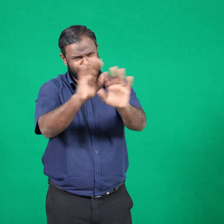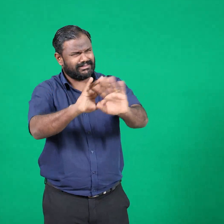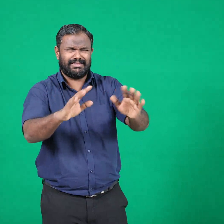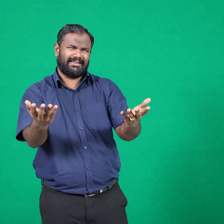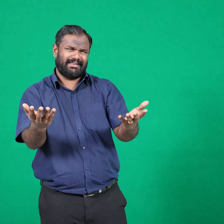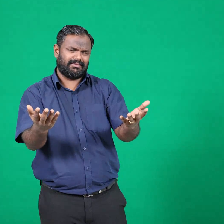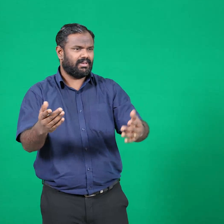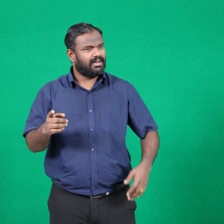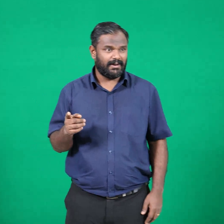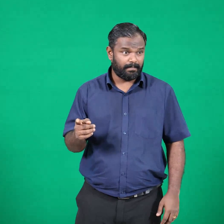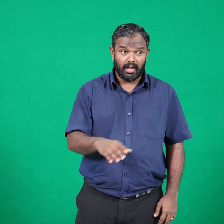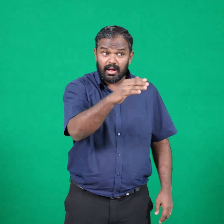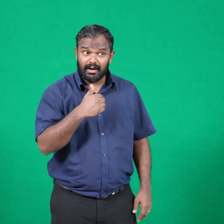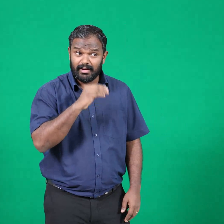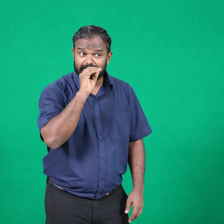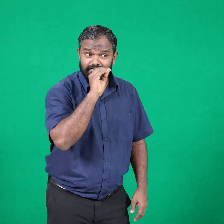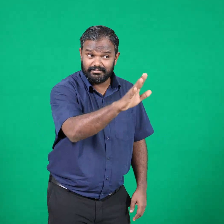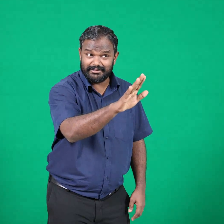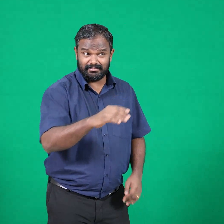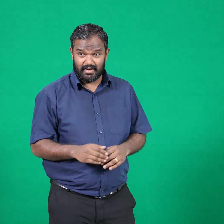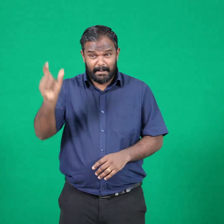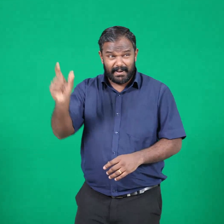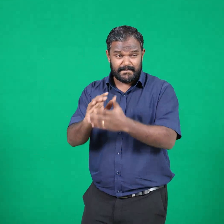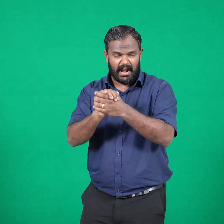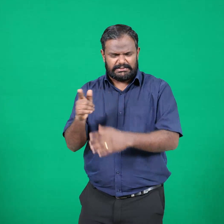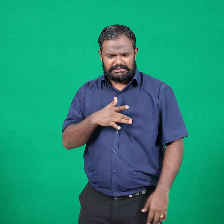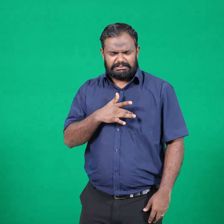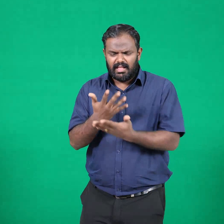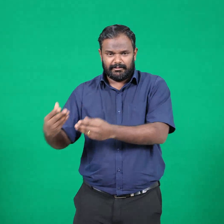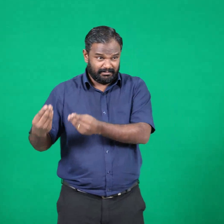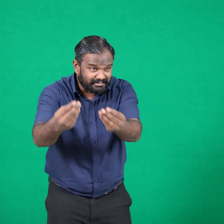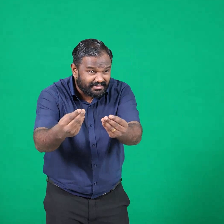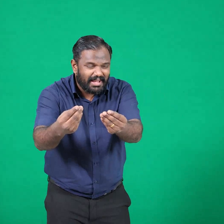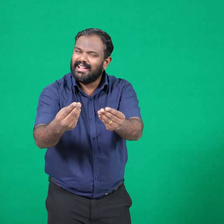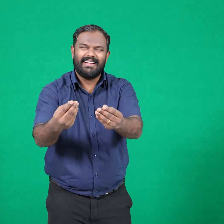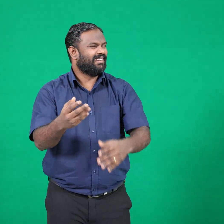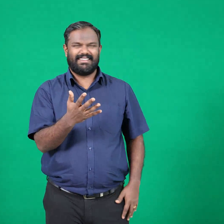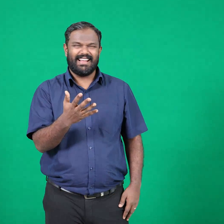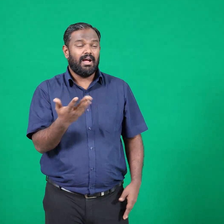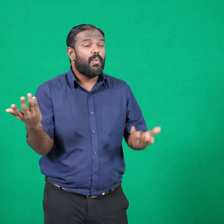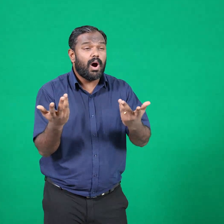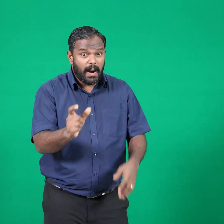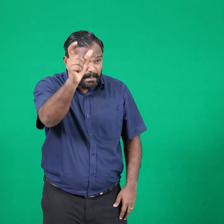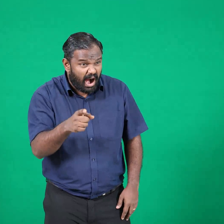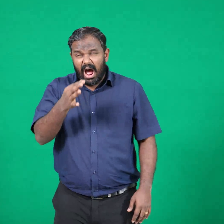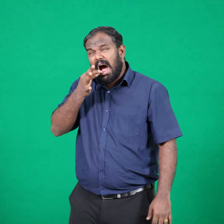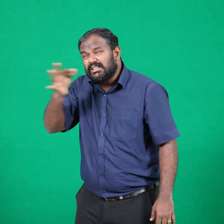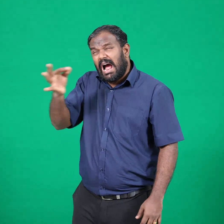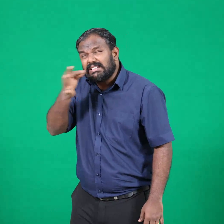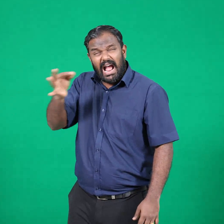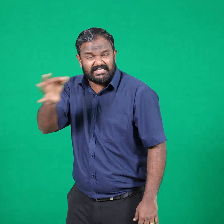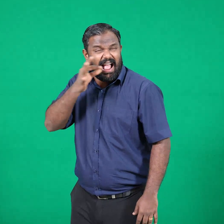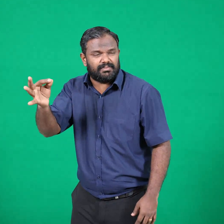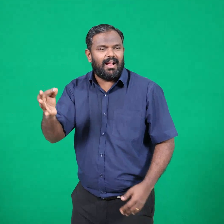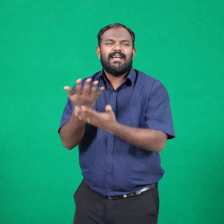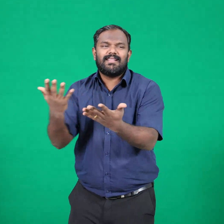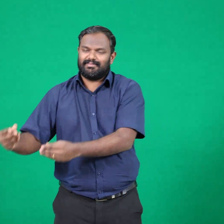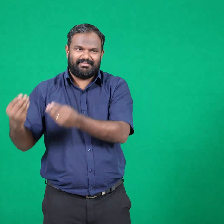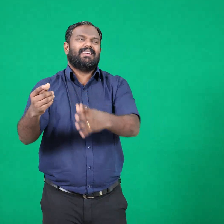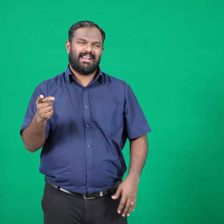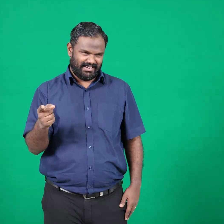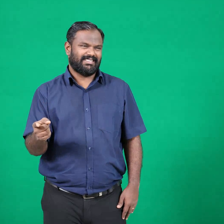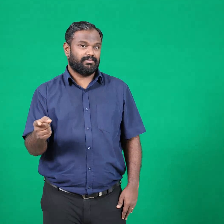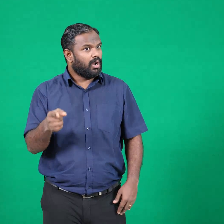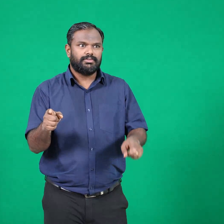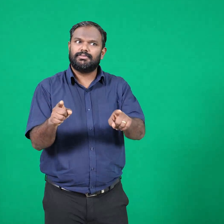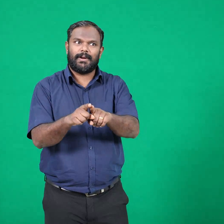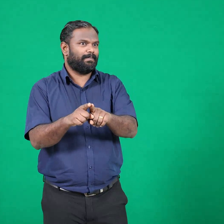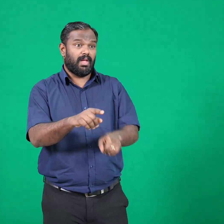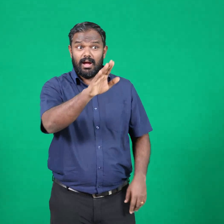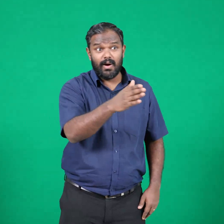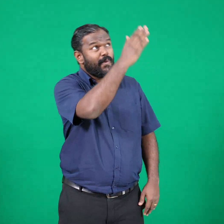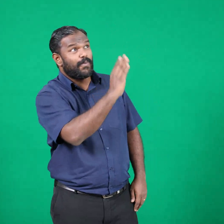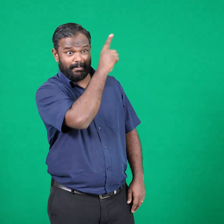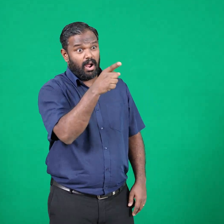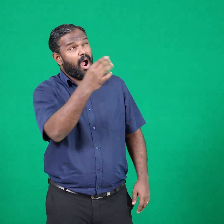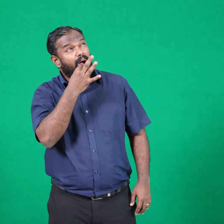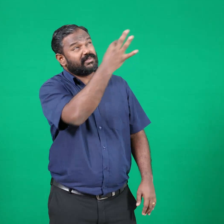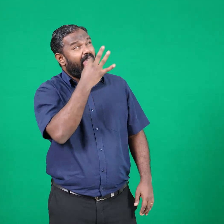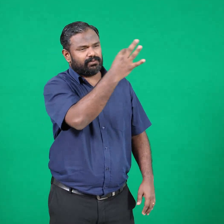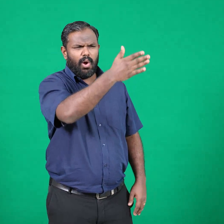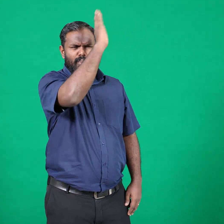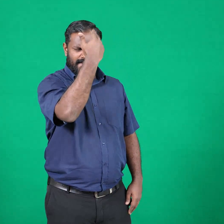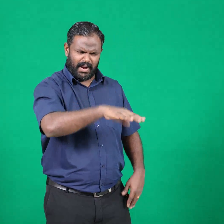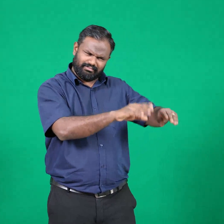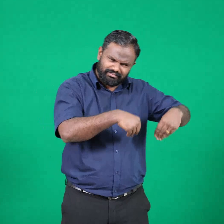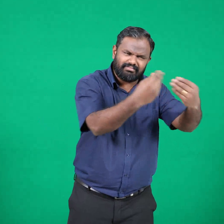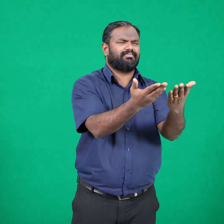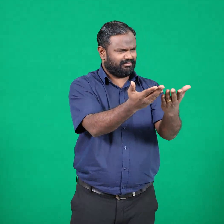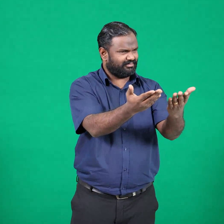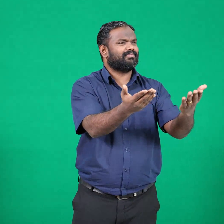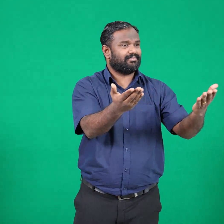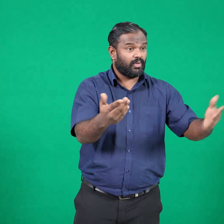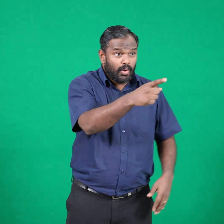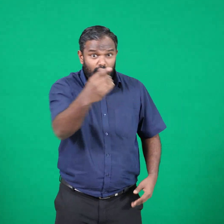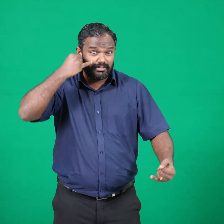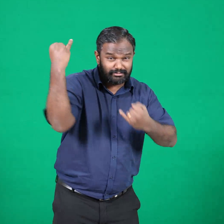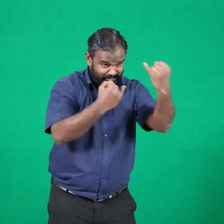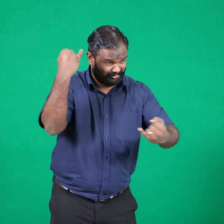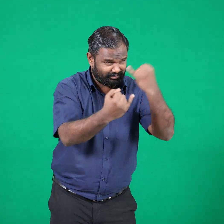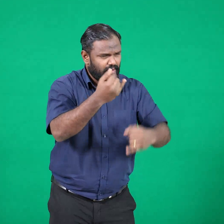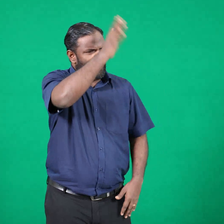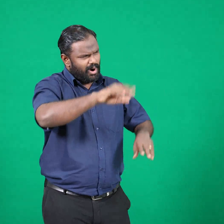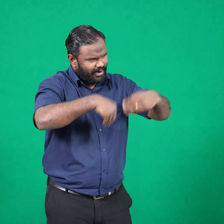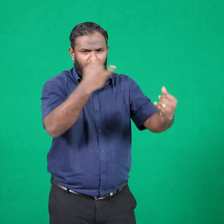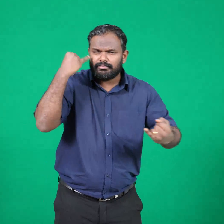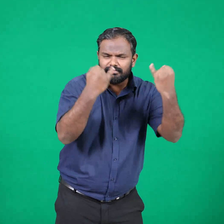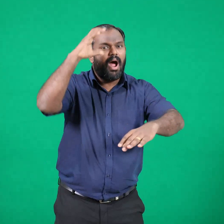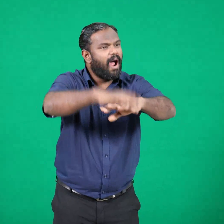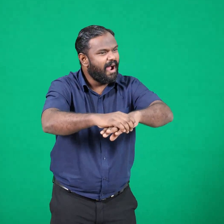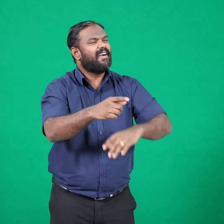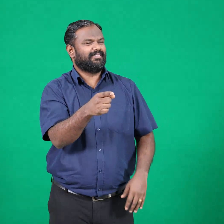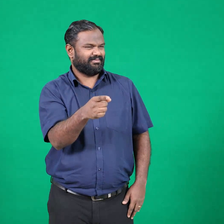I tell you, even though he will not get up to provide for him because of his friendship, yet because of the man's persistence, he will get up and give him as much as he needs.